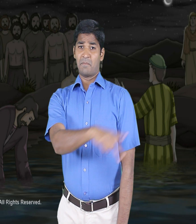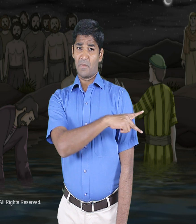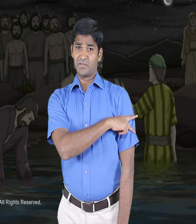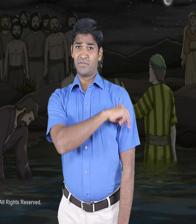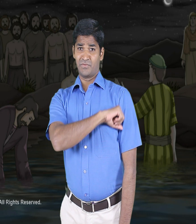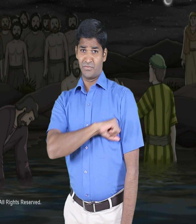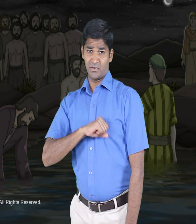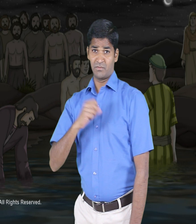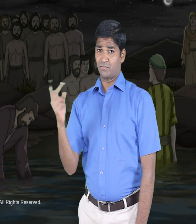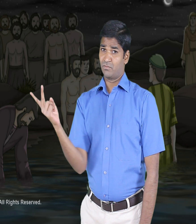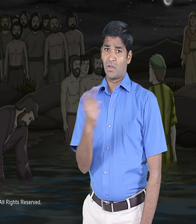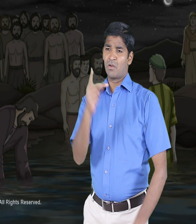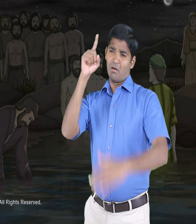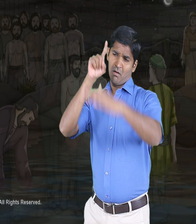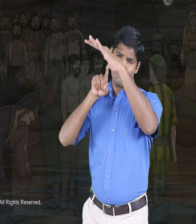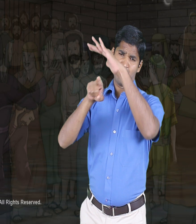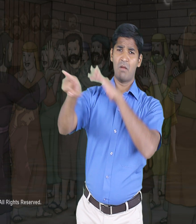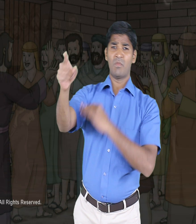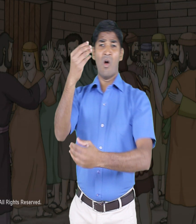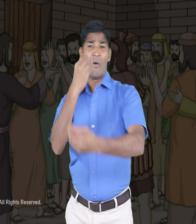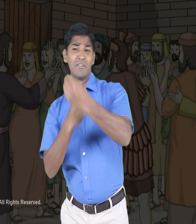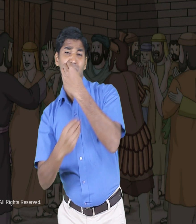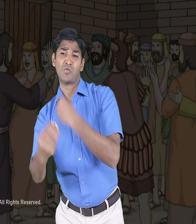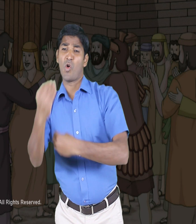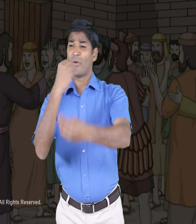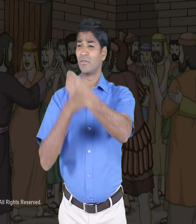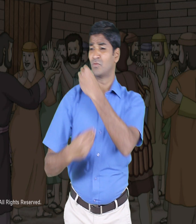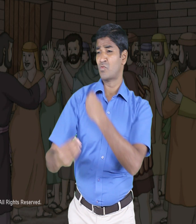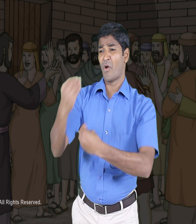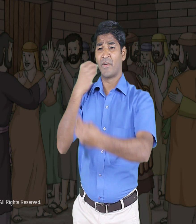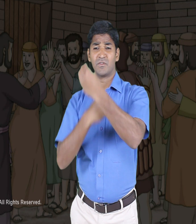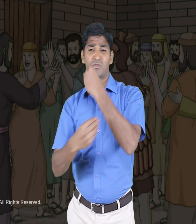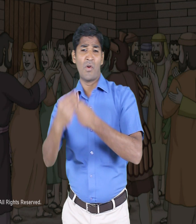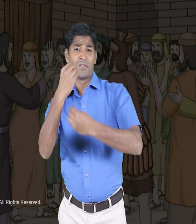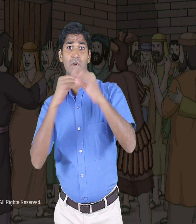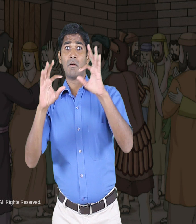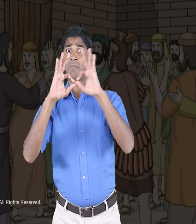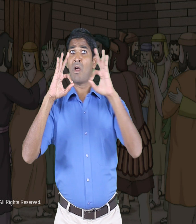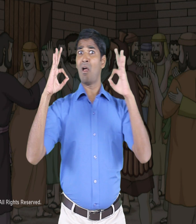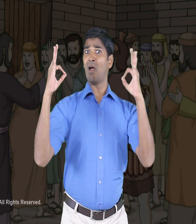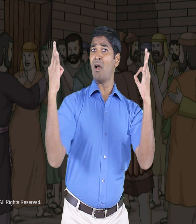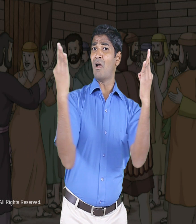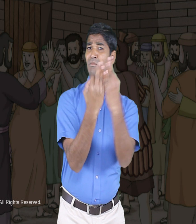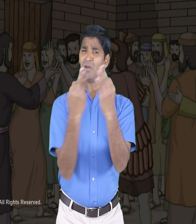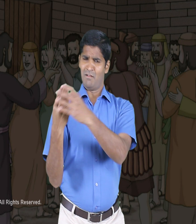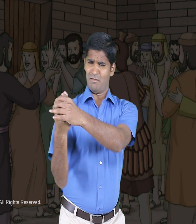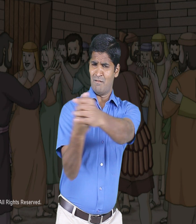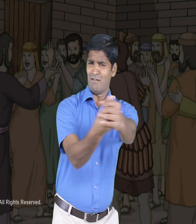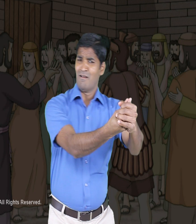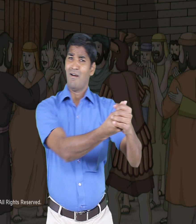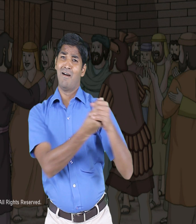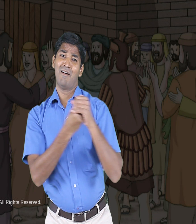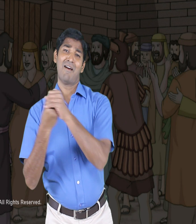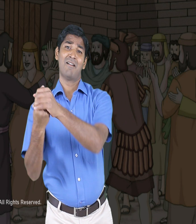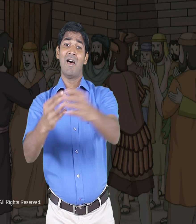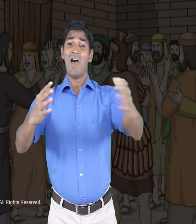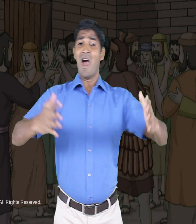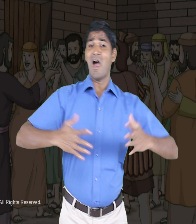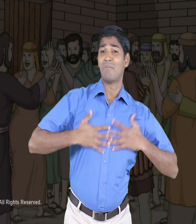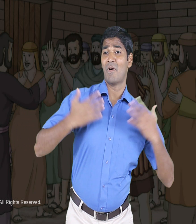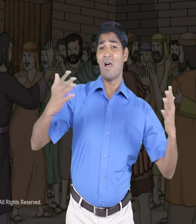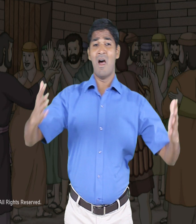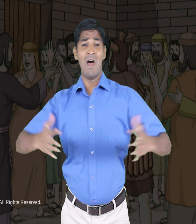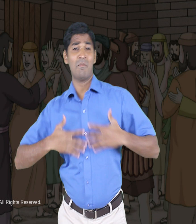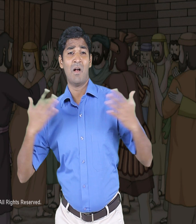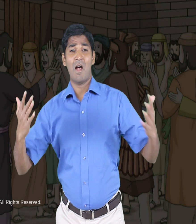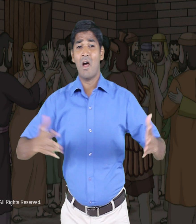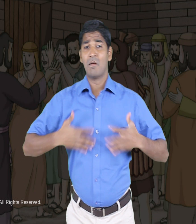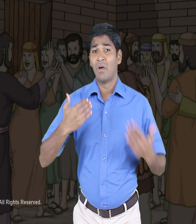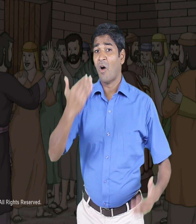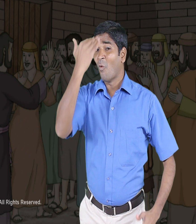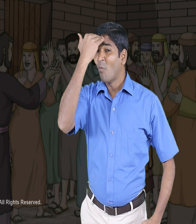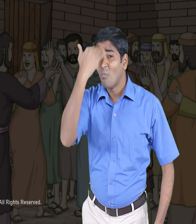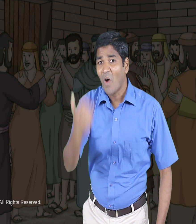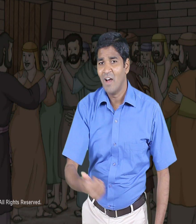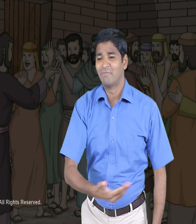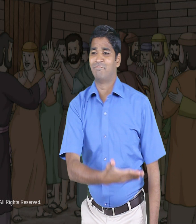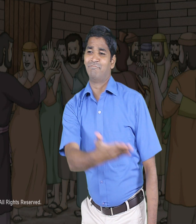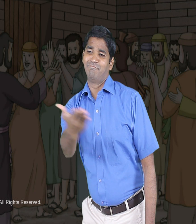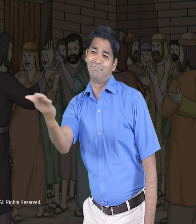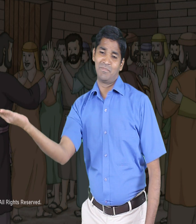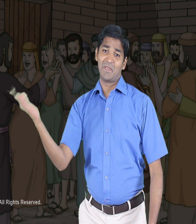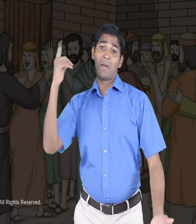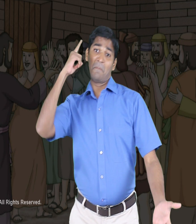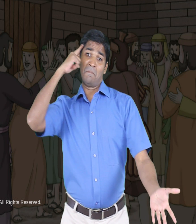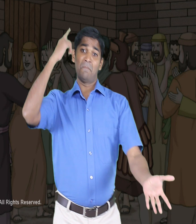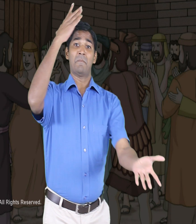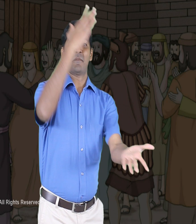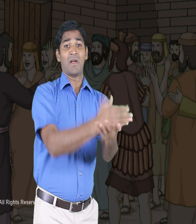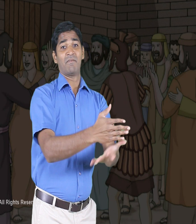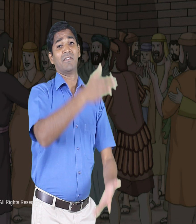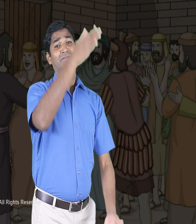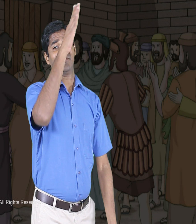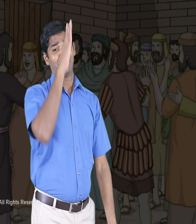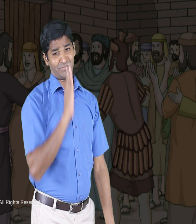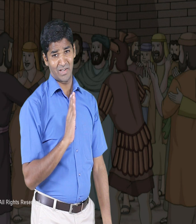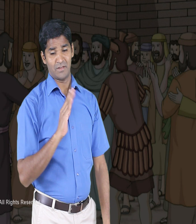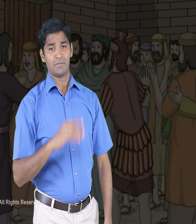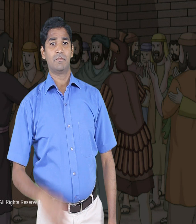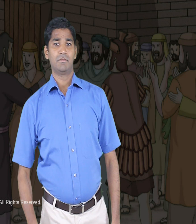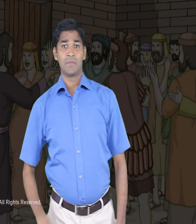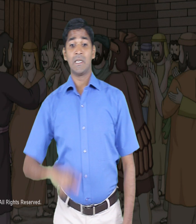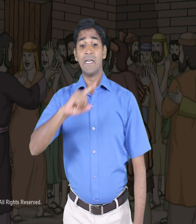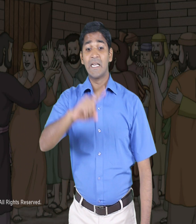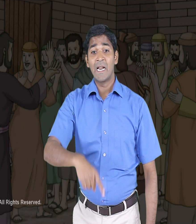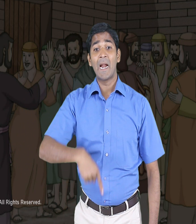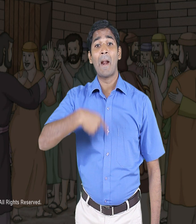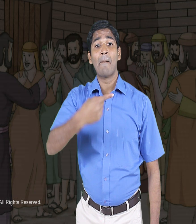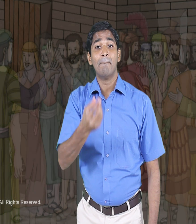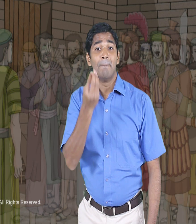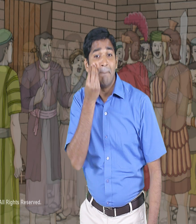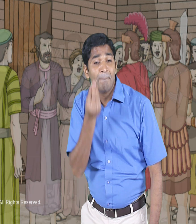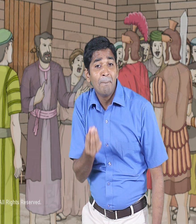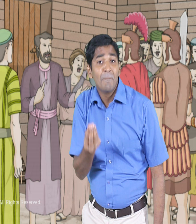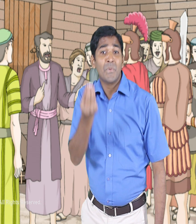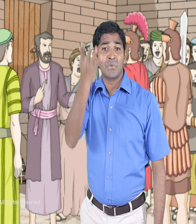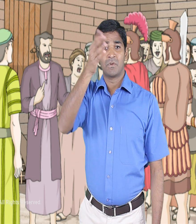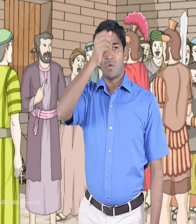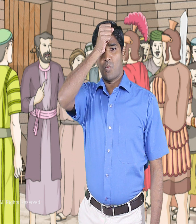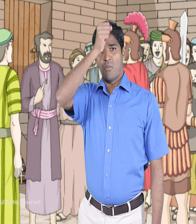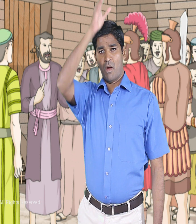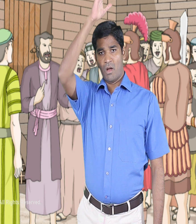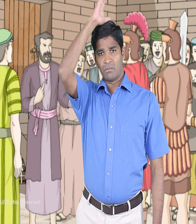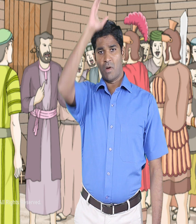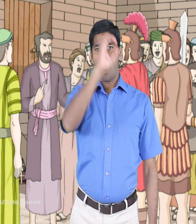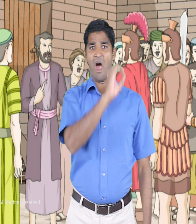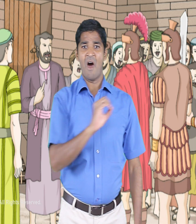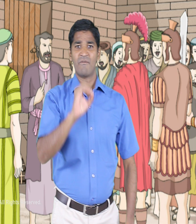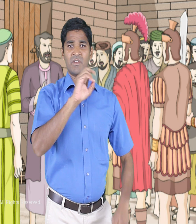Then he brought them into his home and set a meal before them. So he and all his household rejoiced that they had come to believe in God.